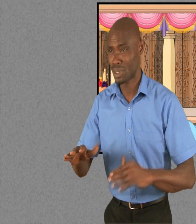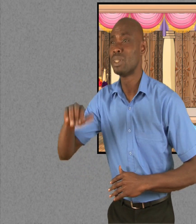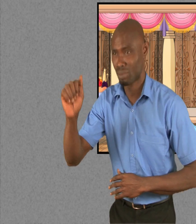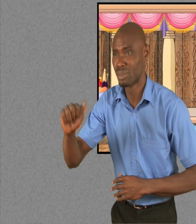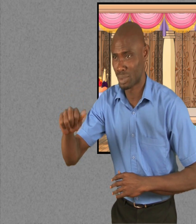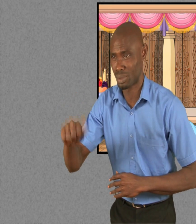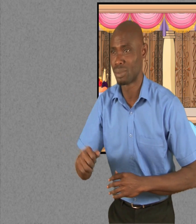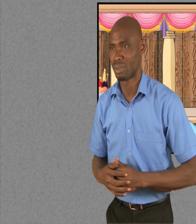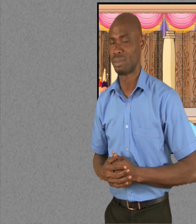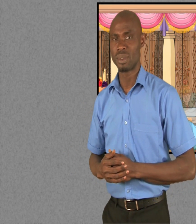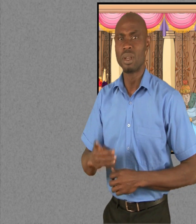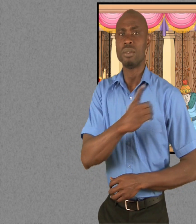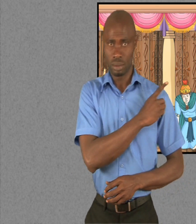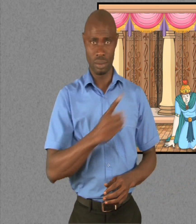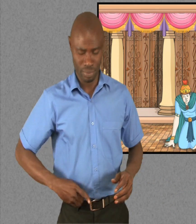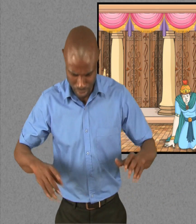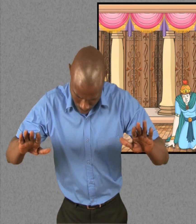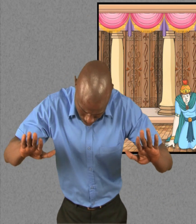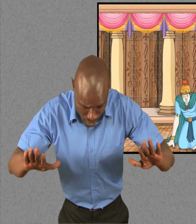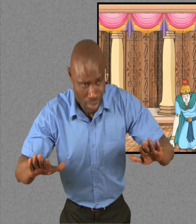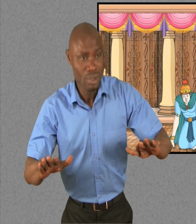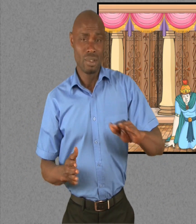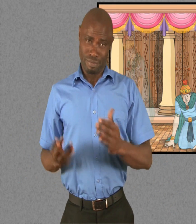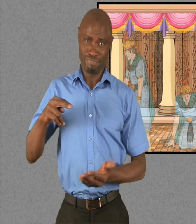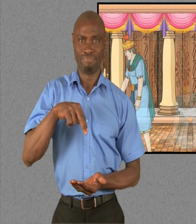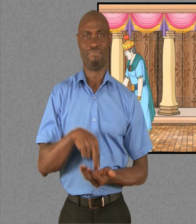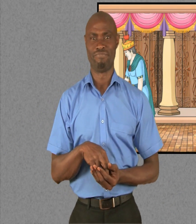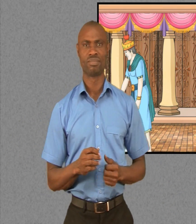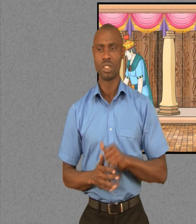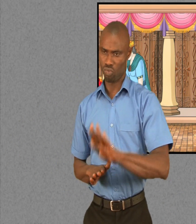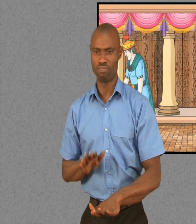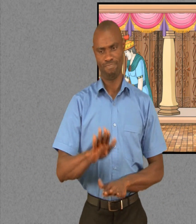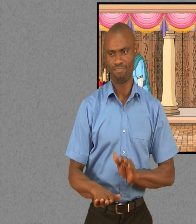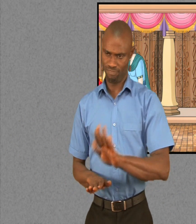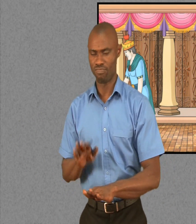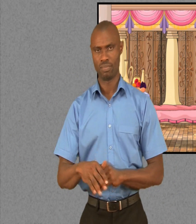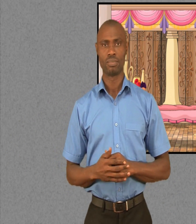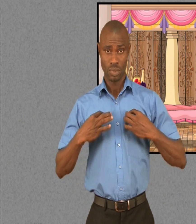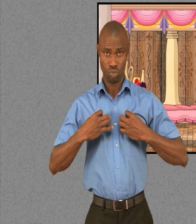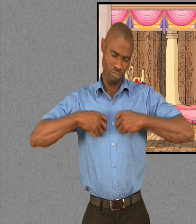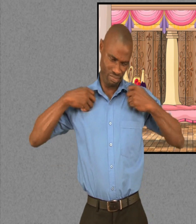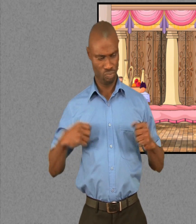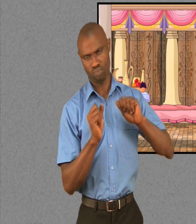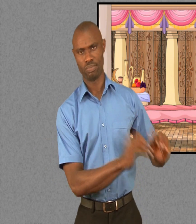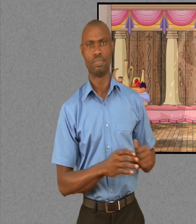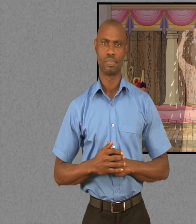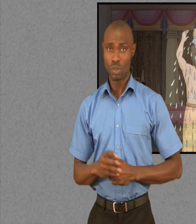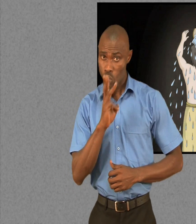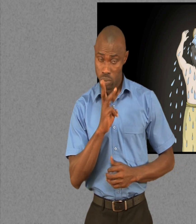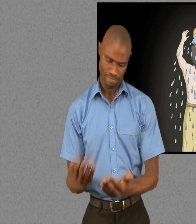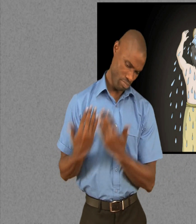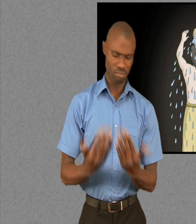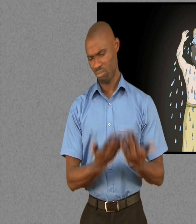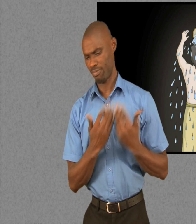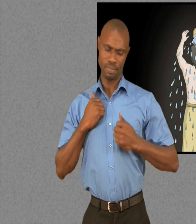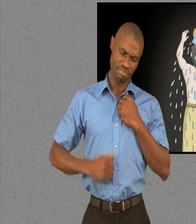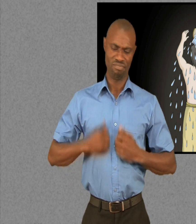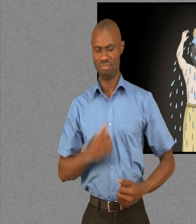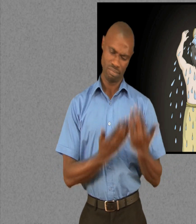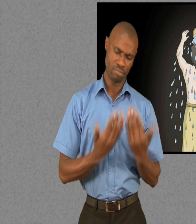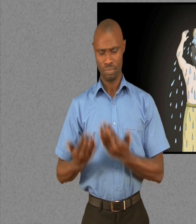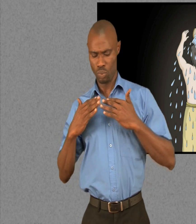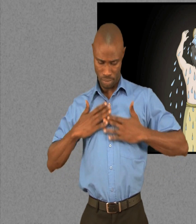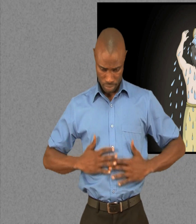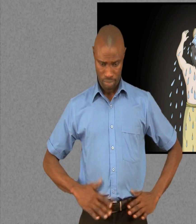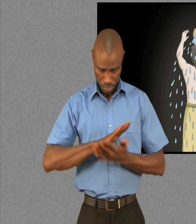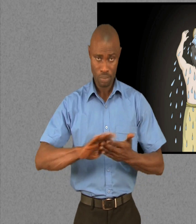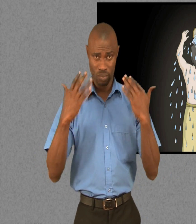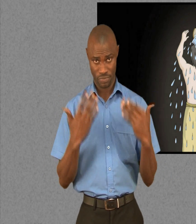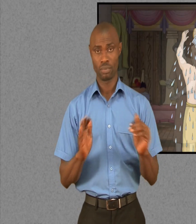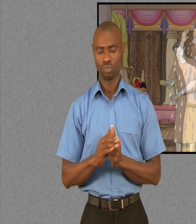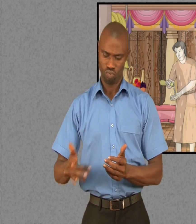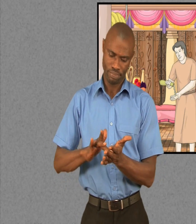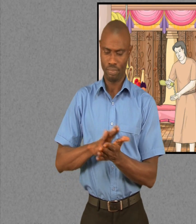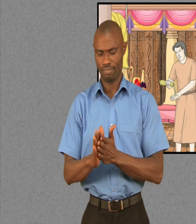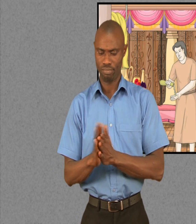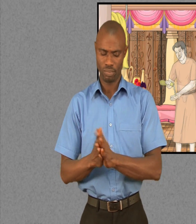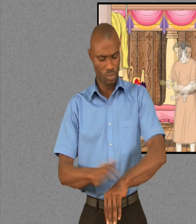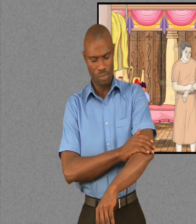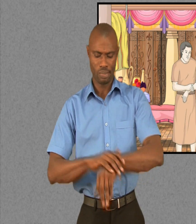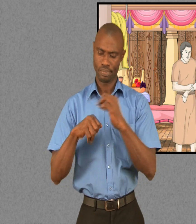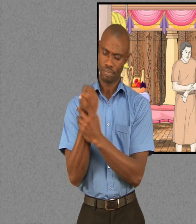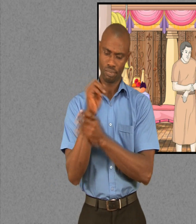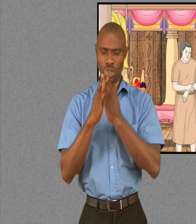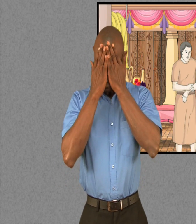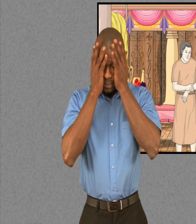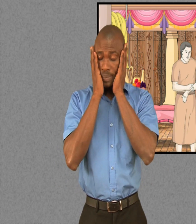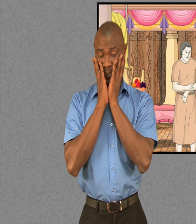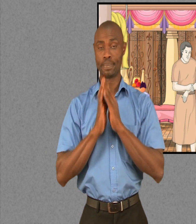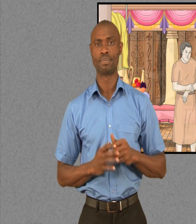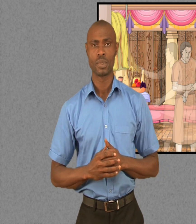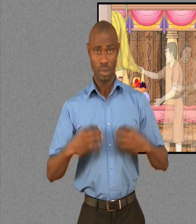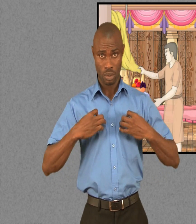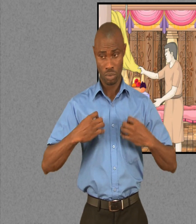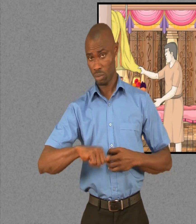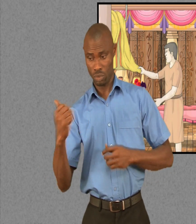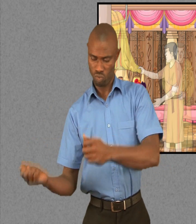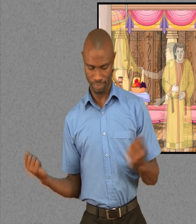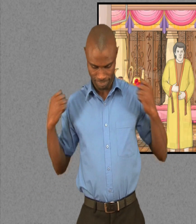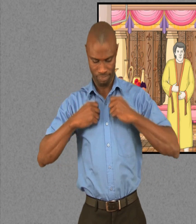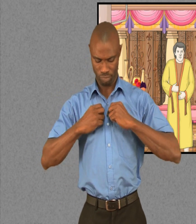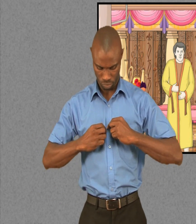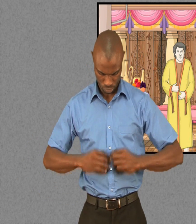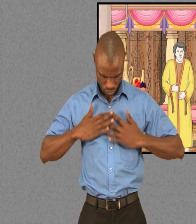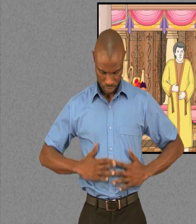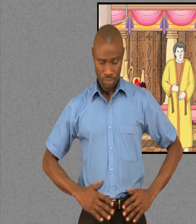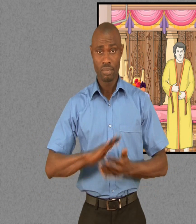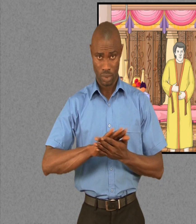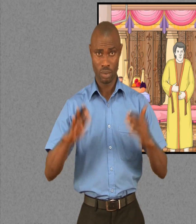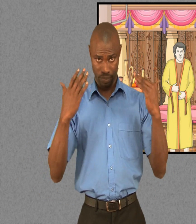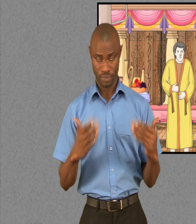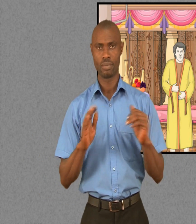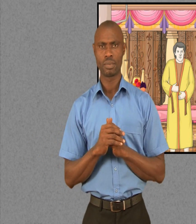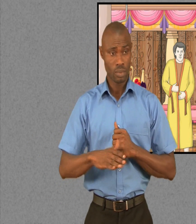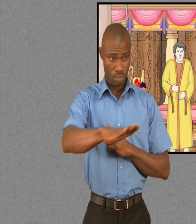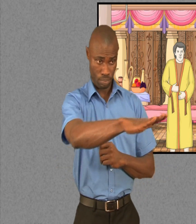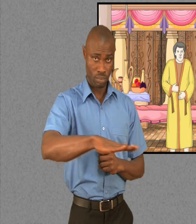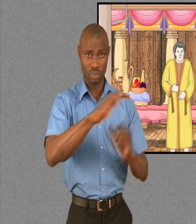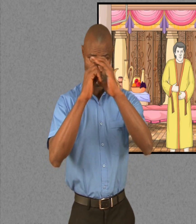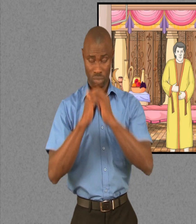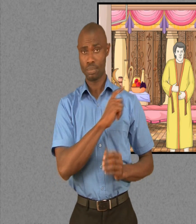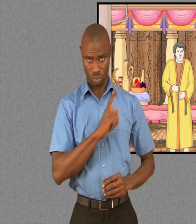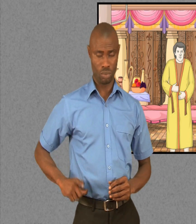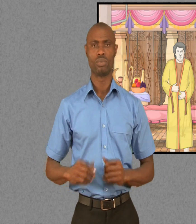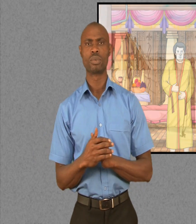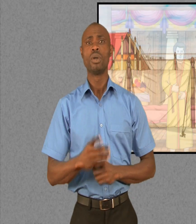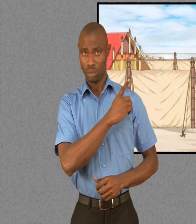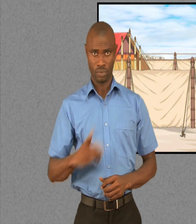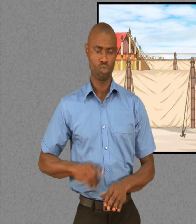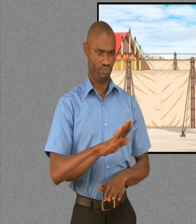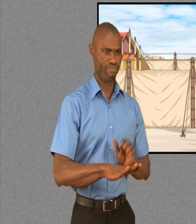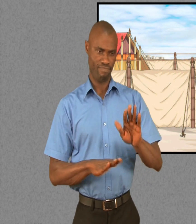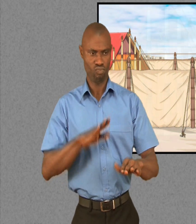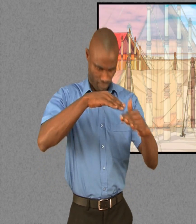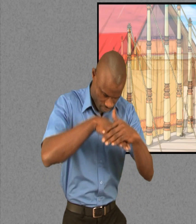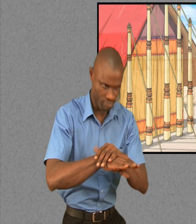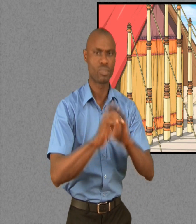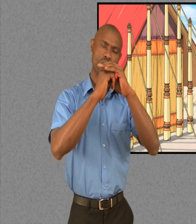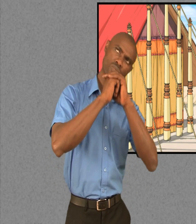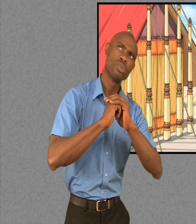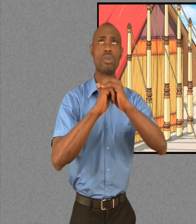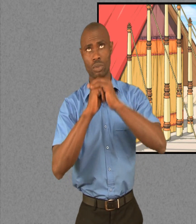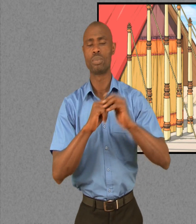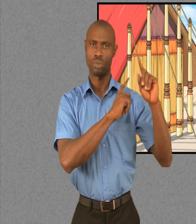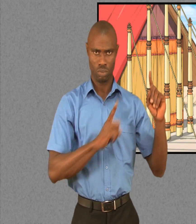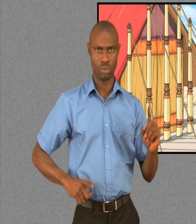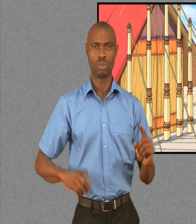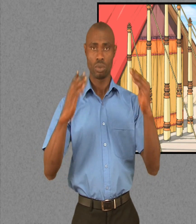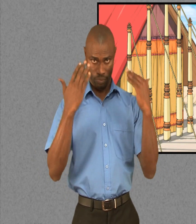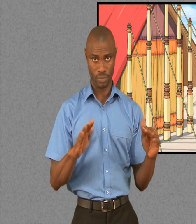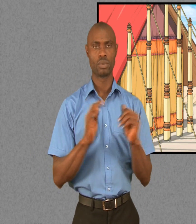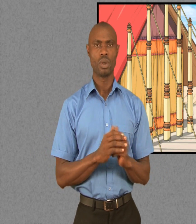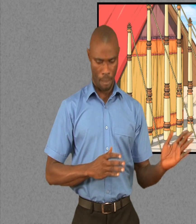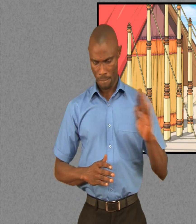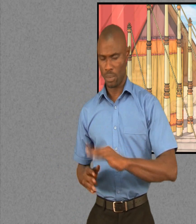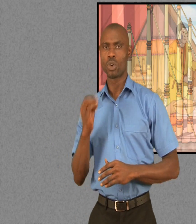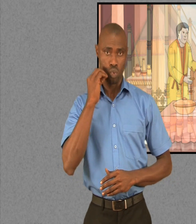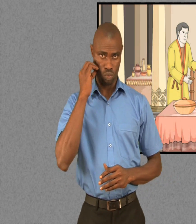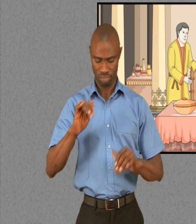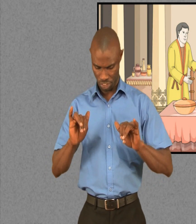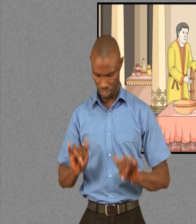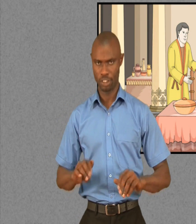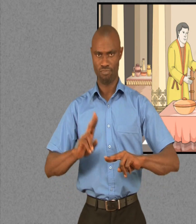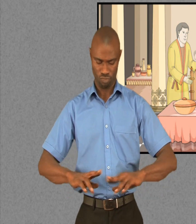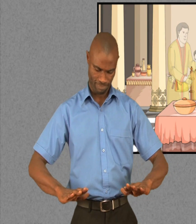Then David got up from the ground, washed and anointed himself, changed his clothes, and went into the house of the LORD and worshiped.